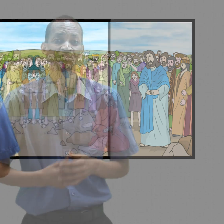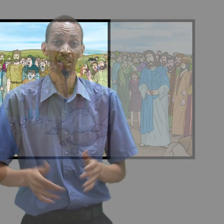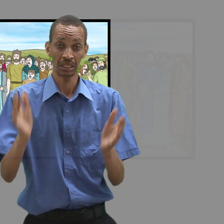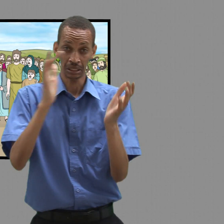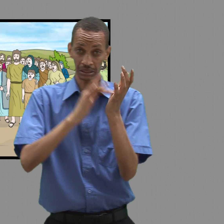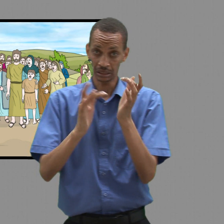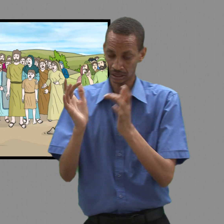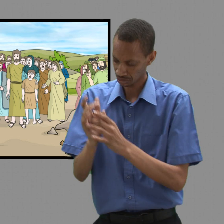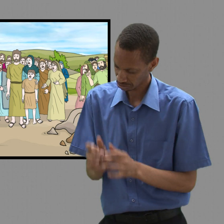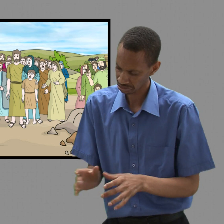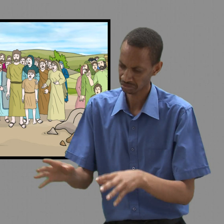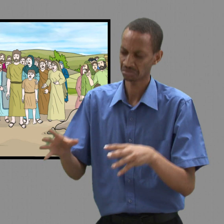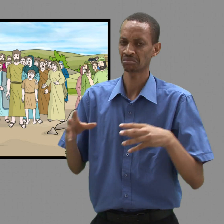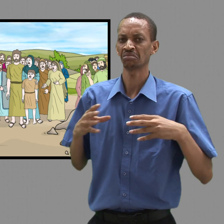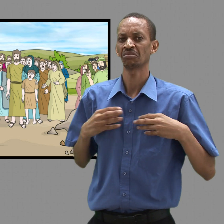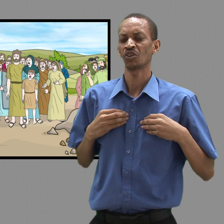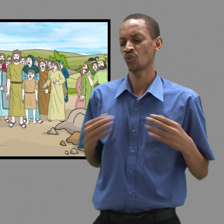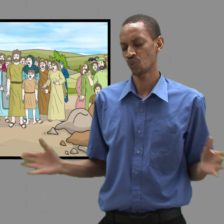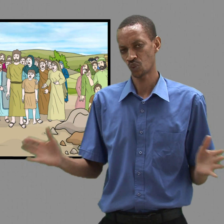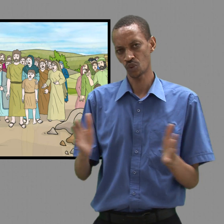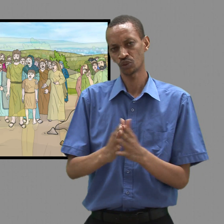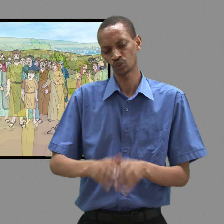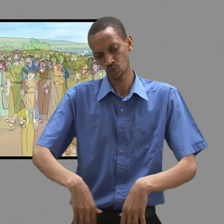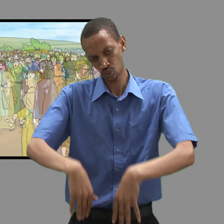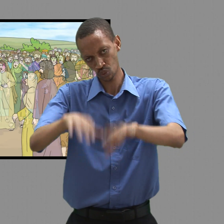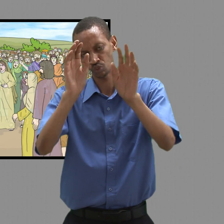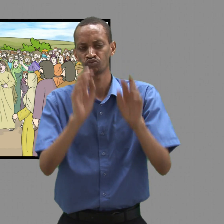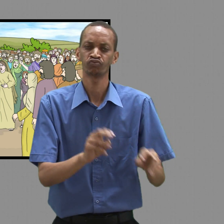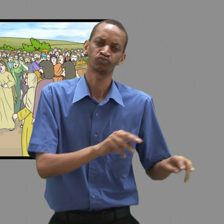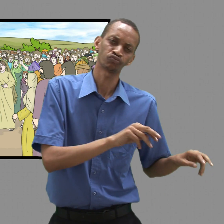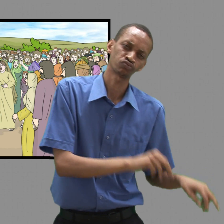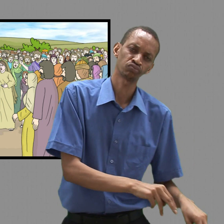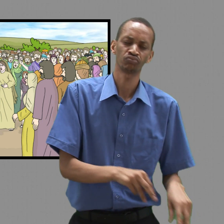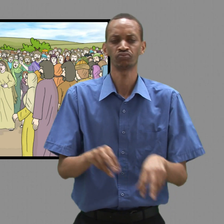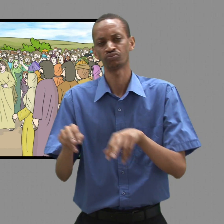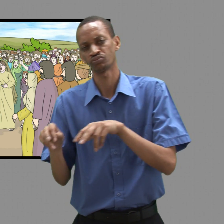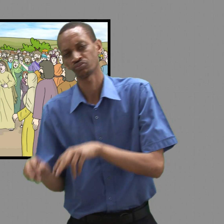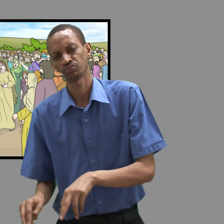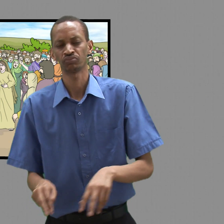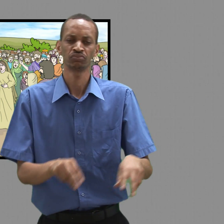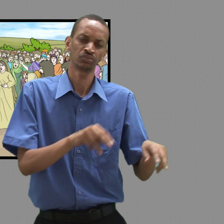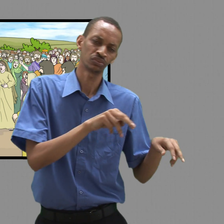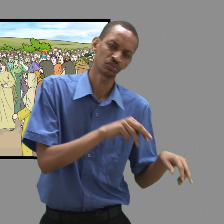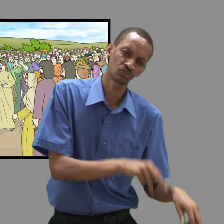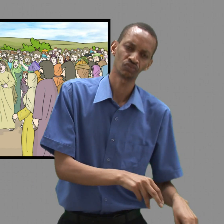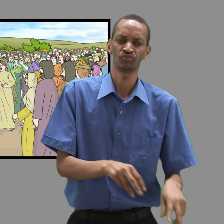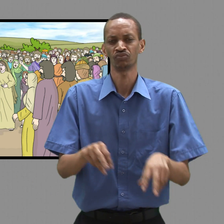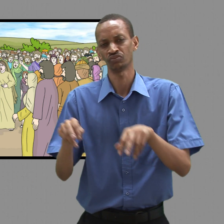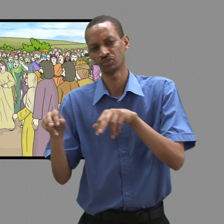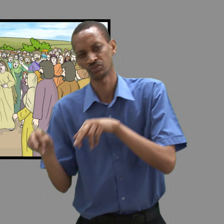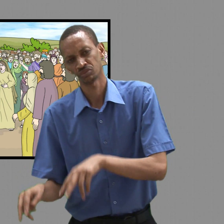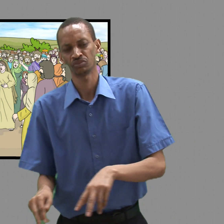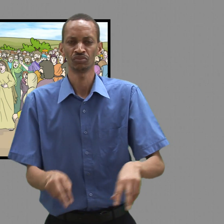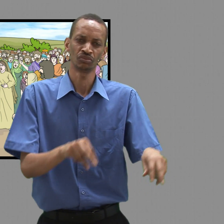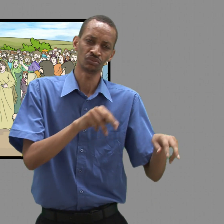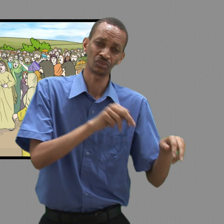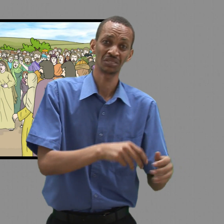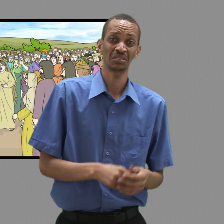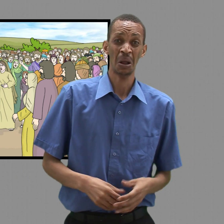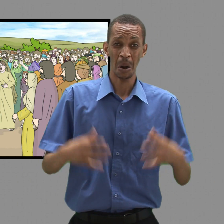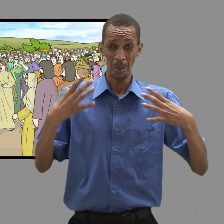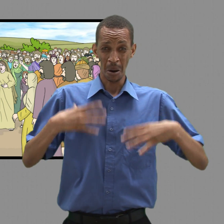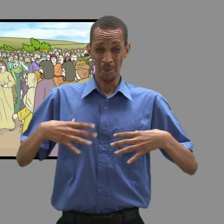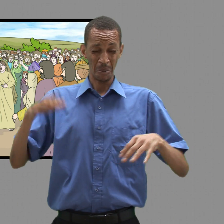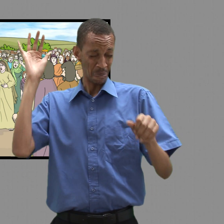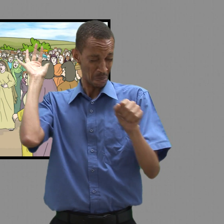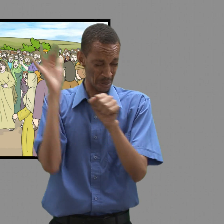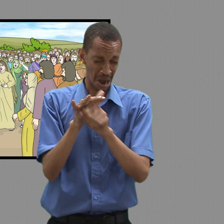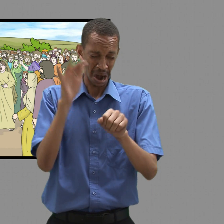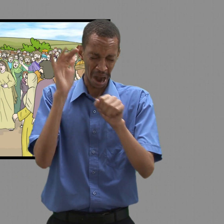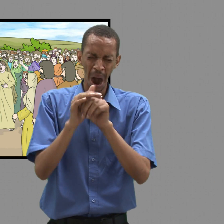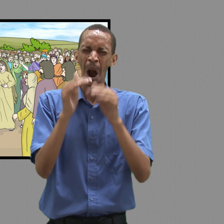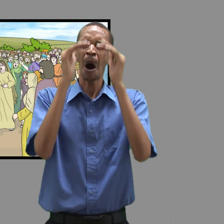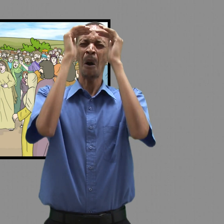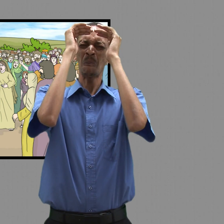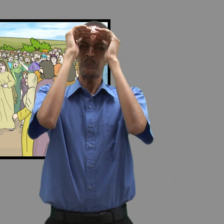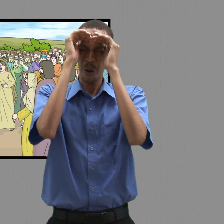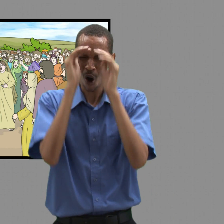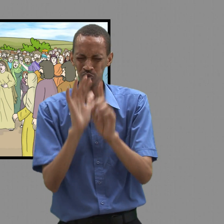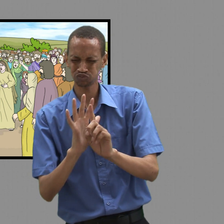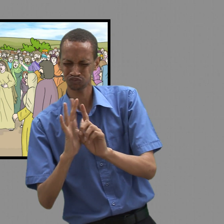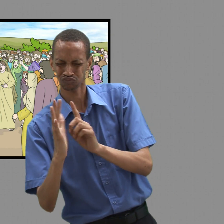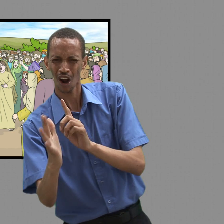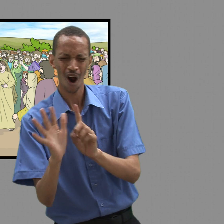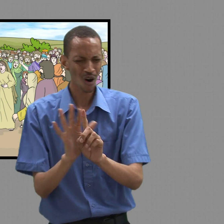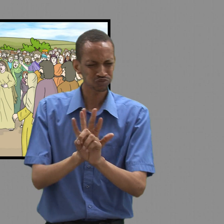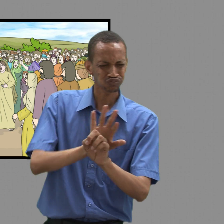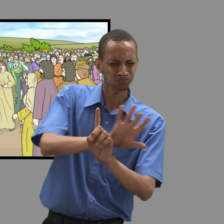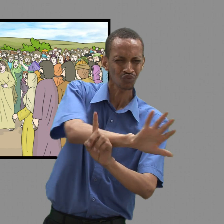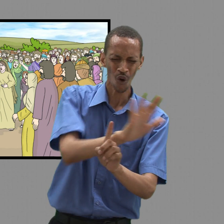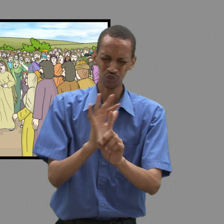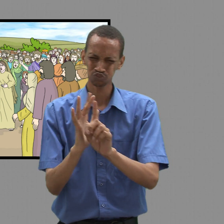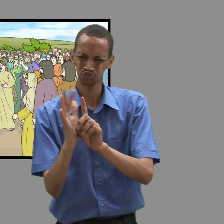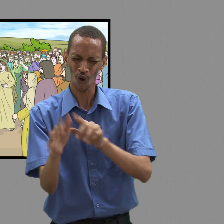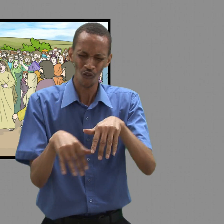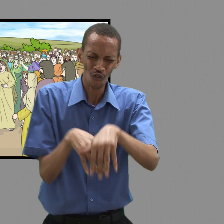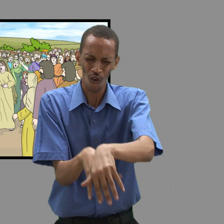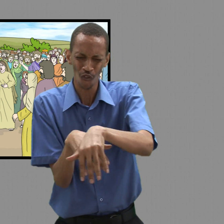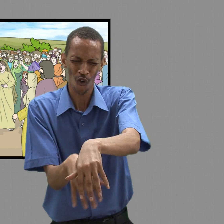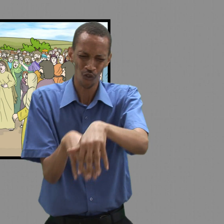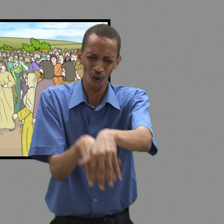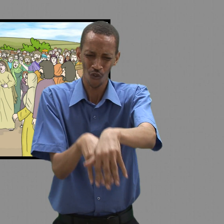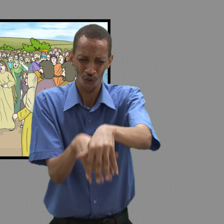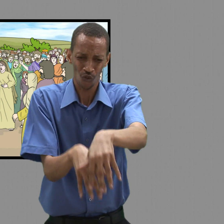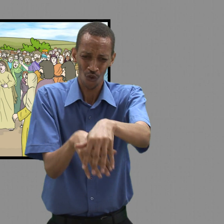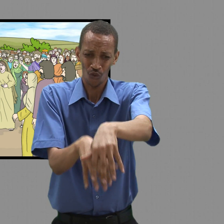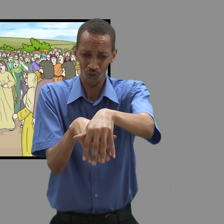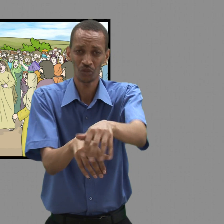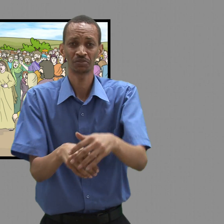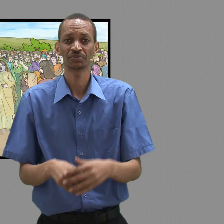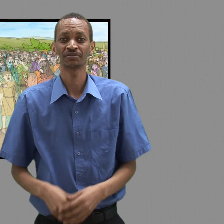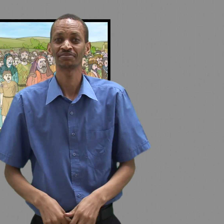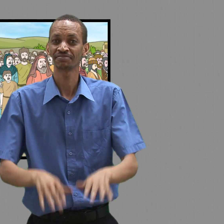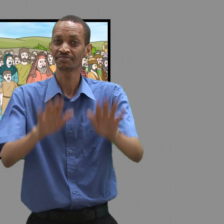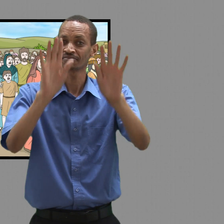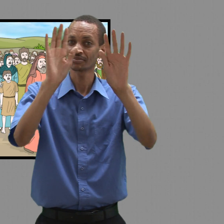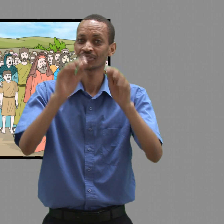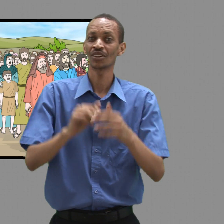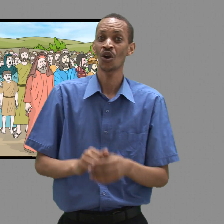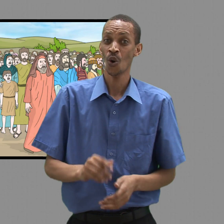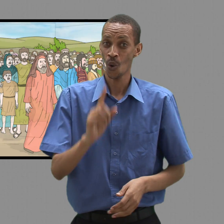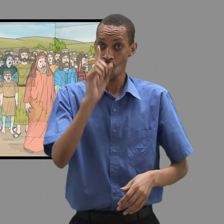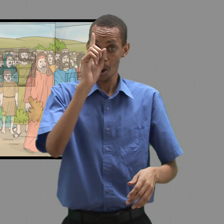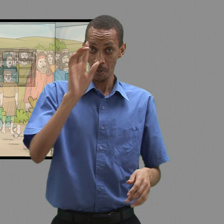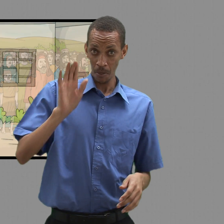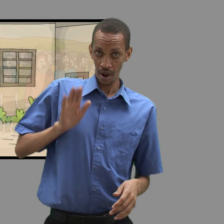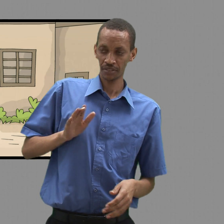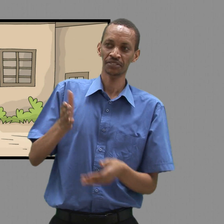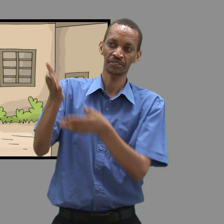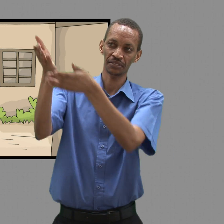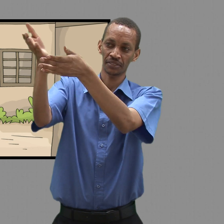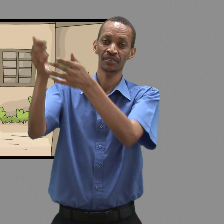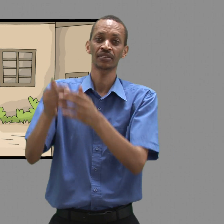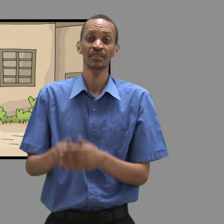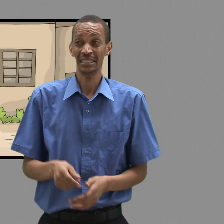So Jesus went with him, and a large crowd followed and pressed around Him.